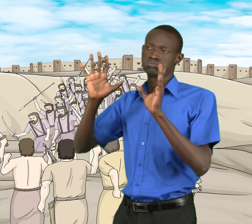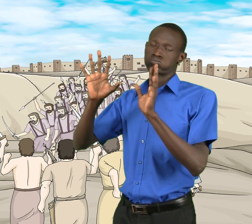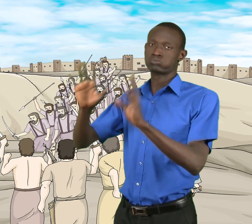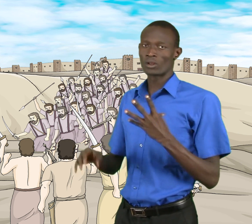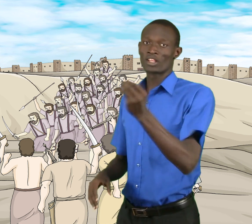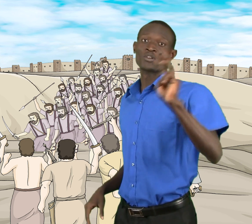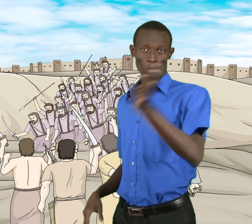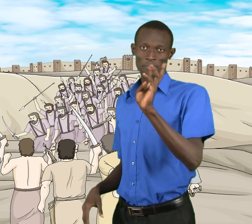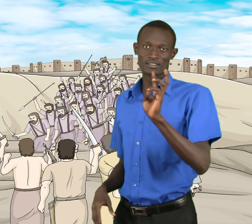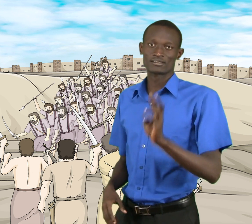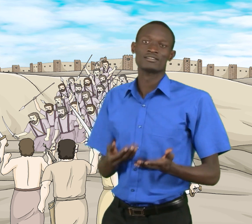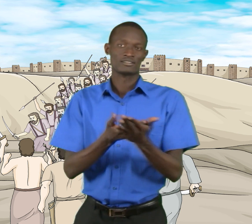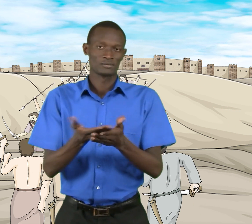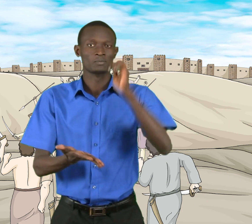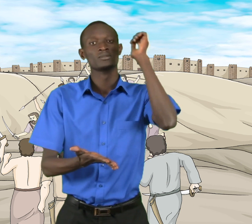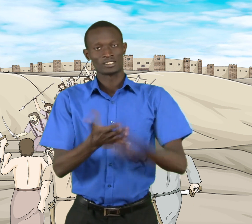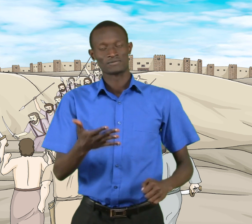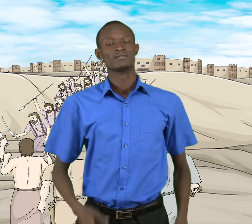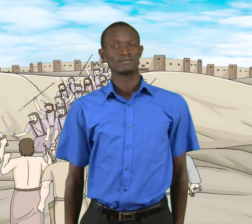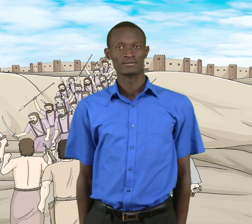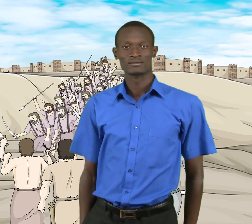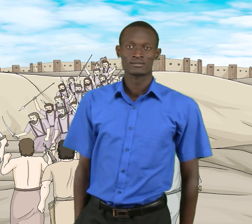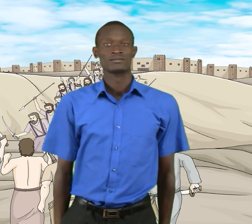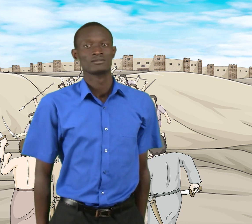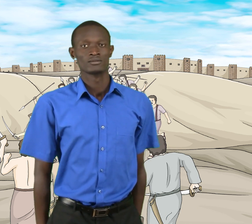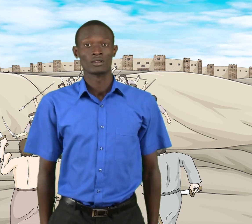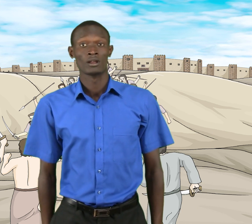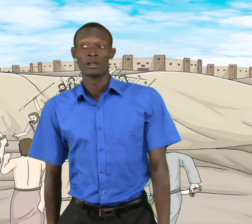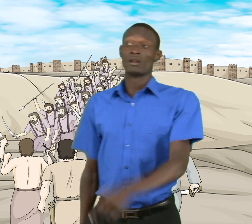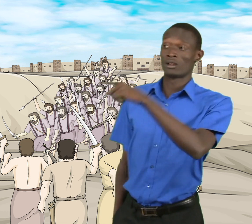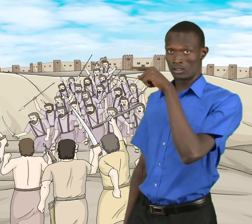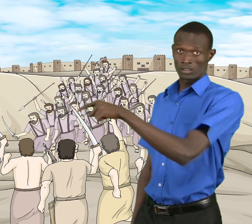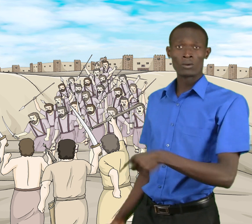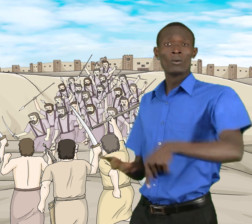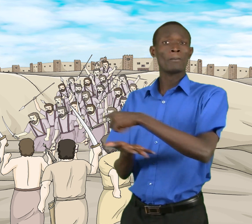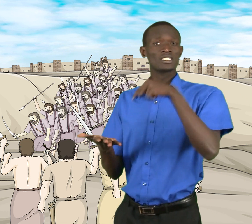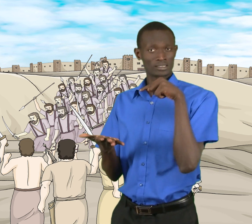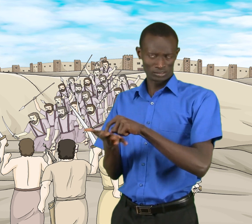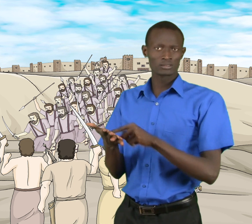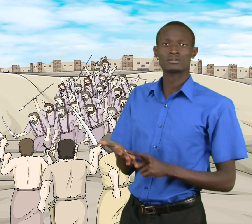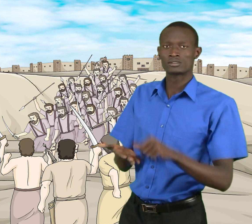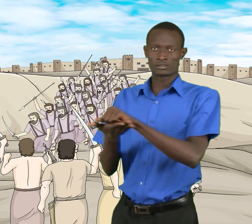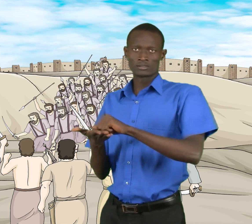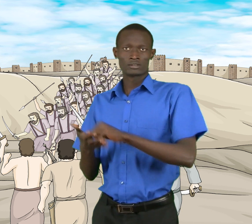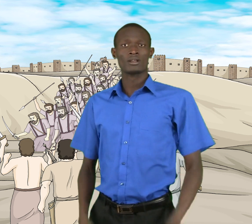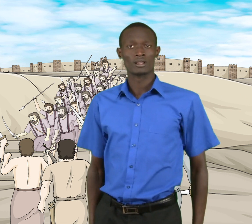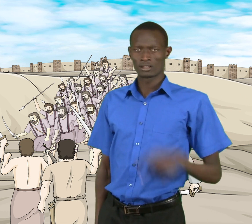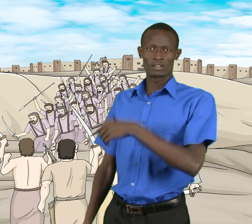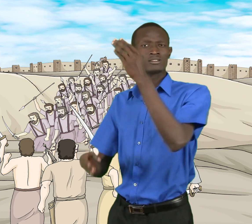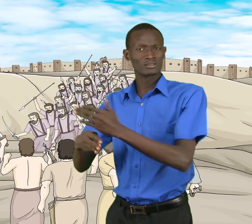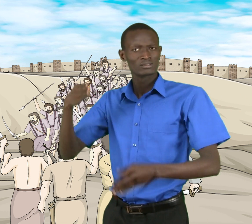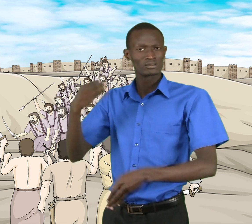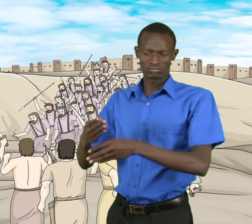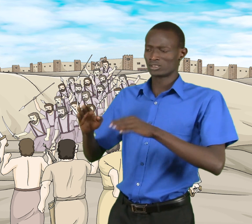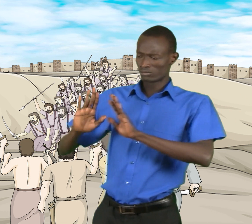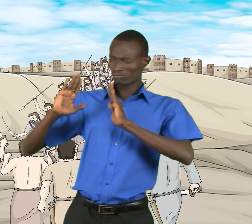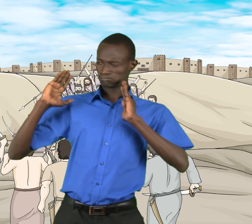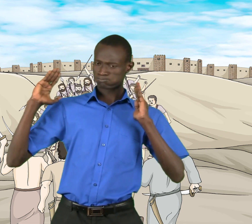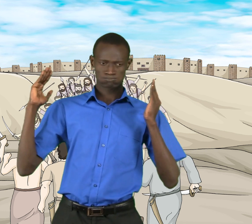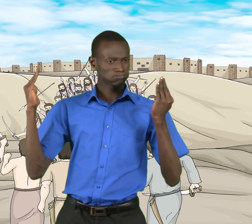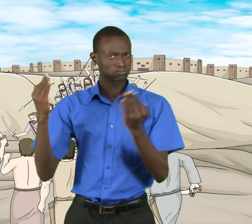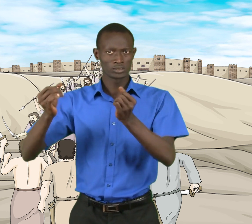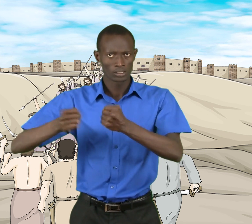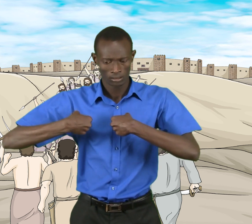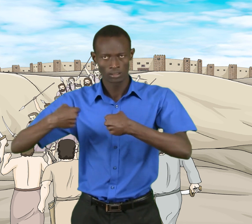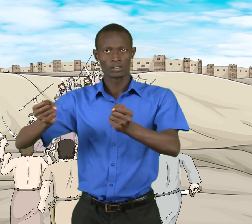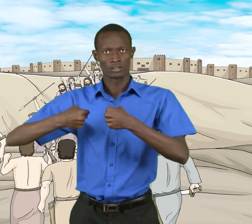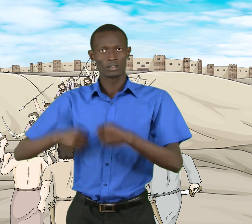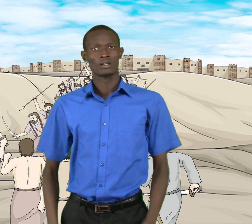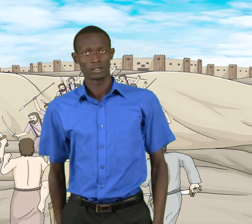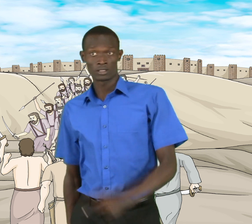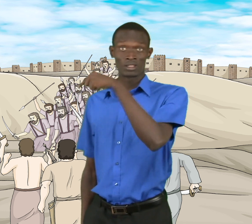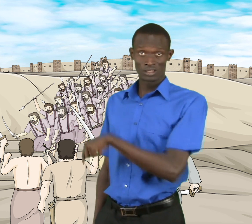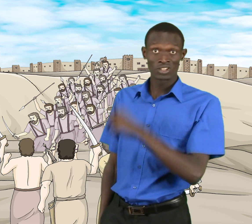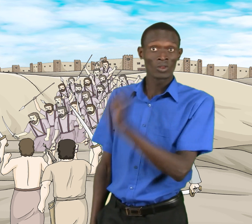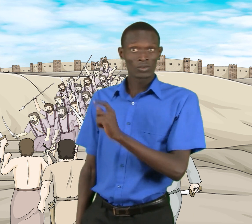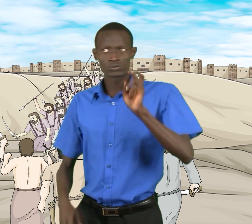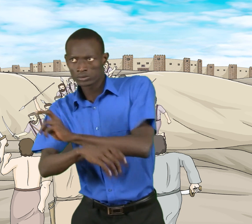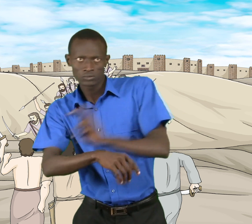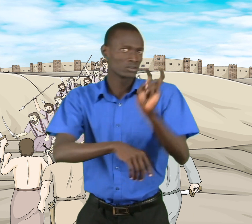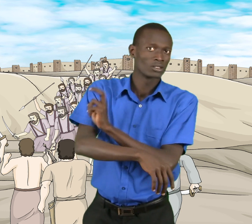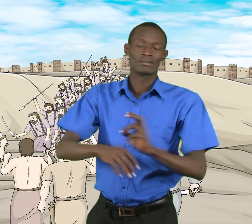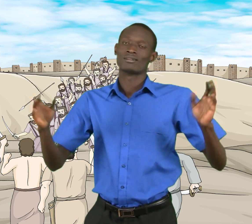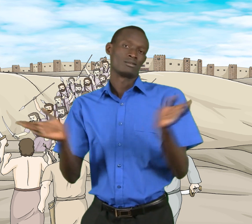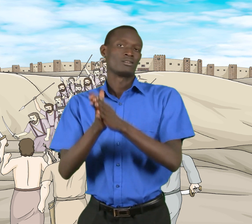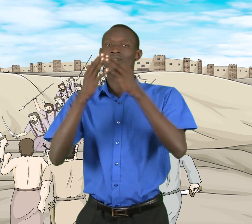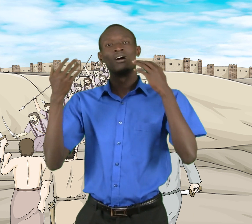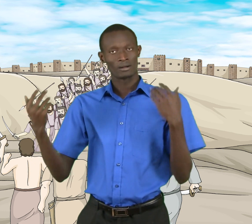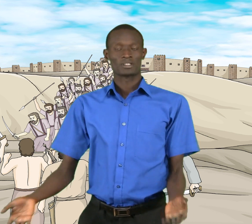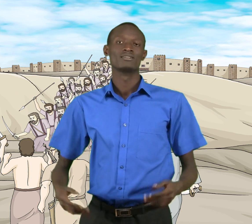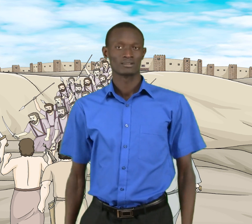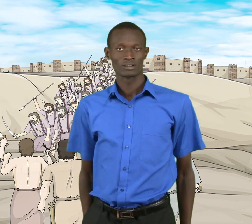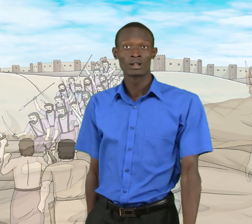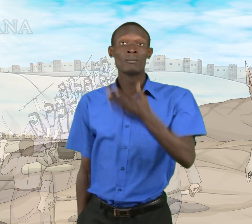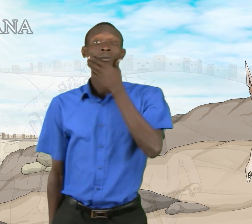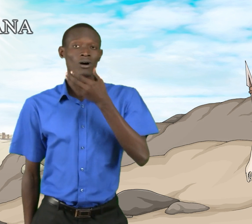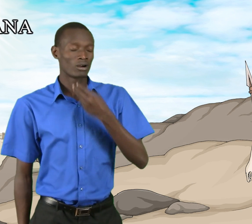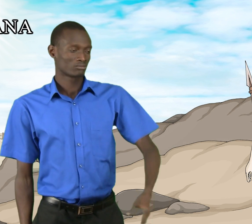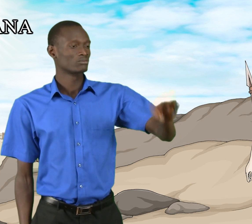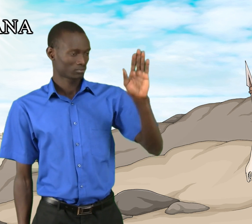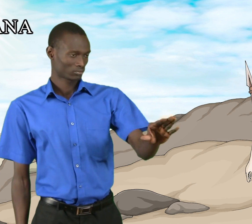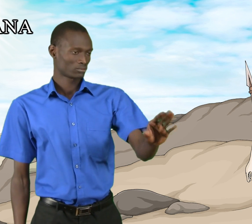Not a man was left in Ai or Bethel who did not go out after Israel, leaving the city wide open while they pursued Israel.